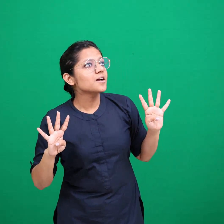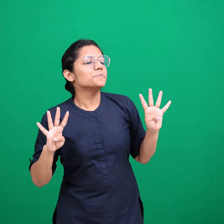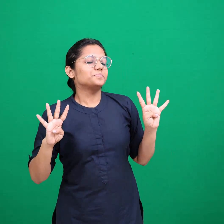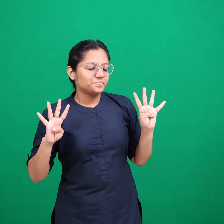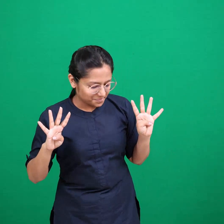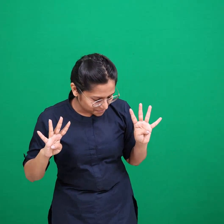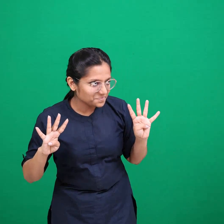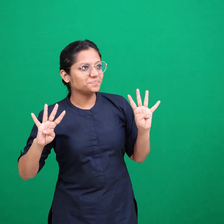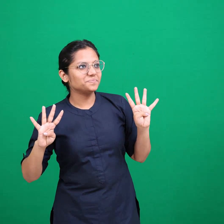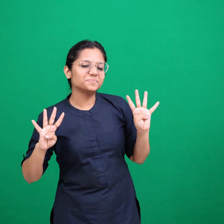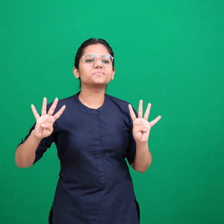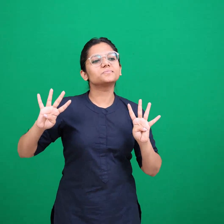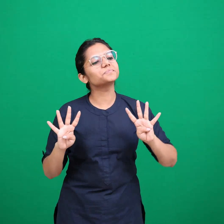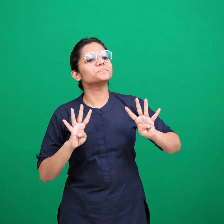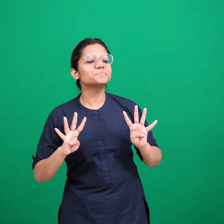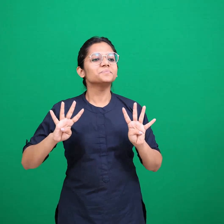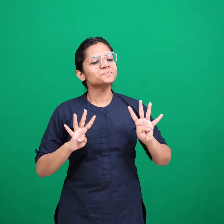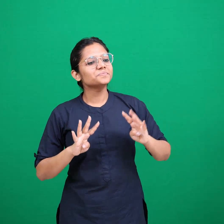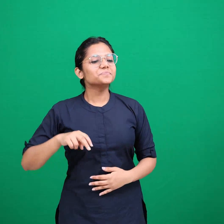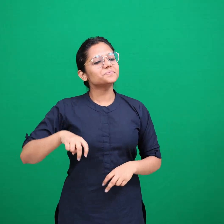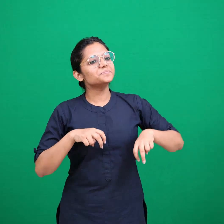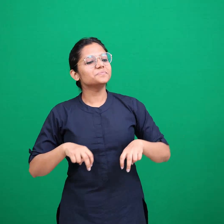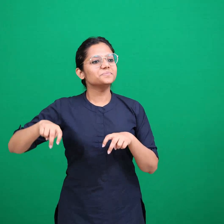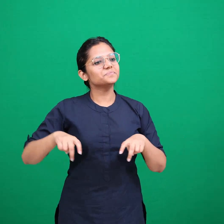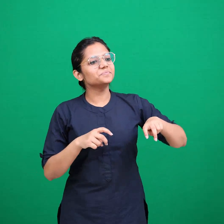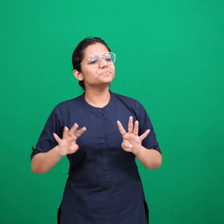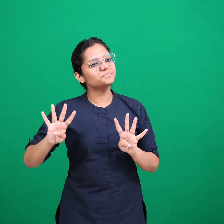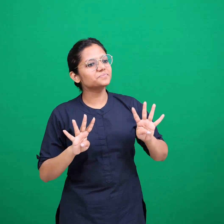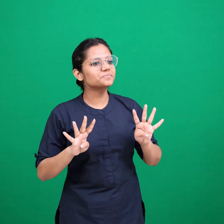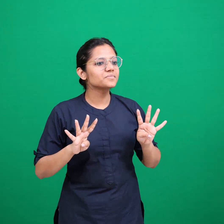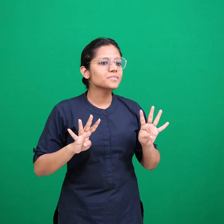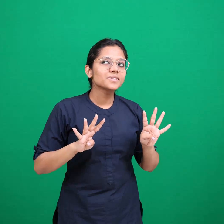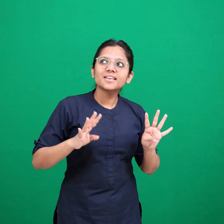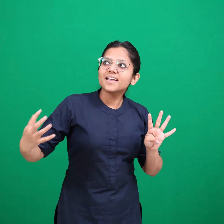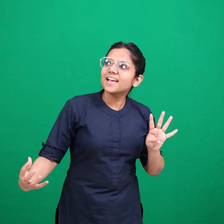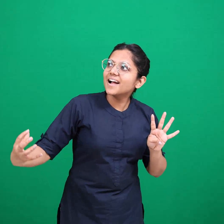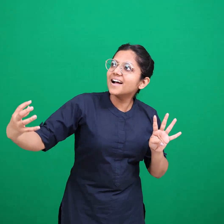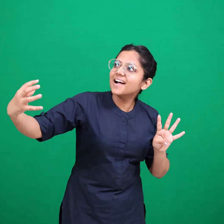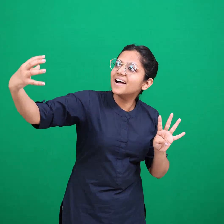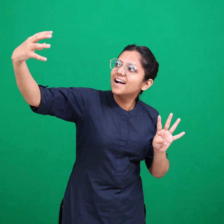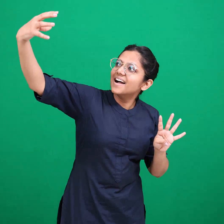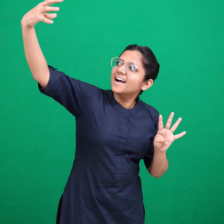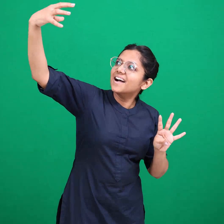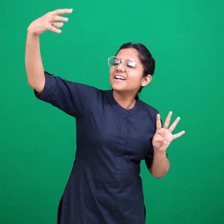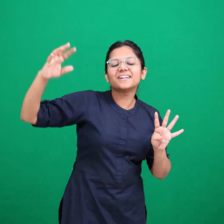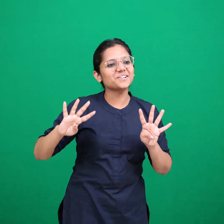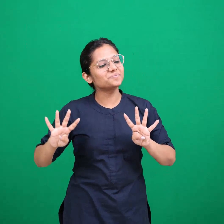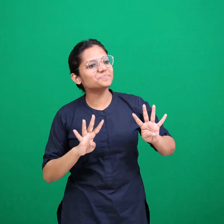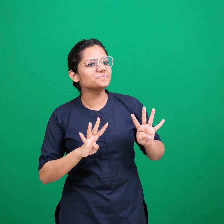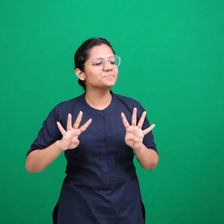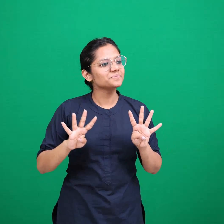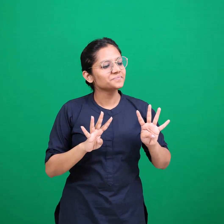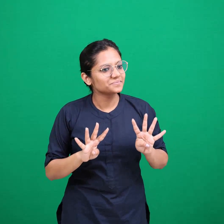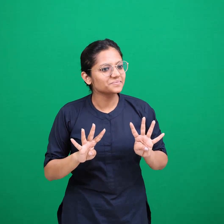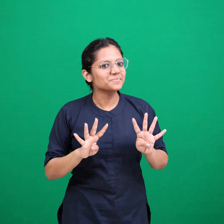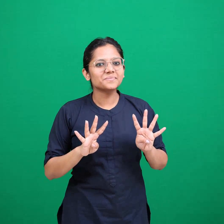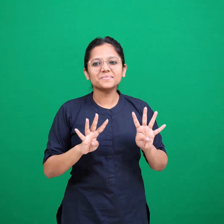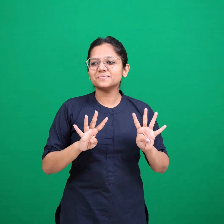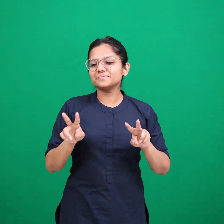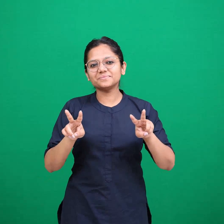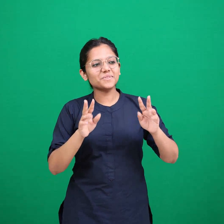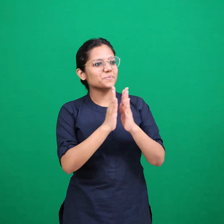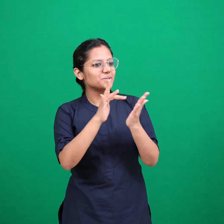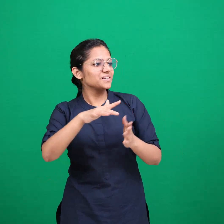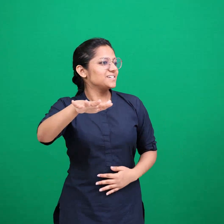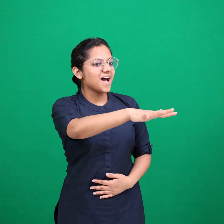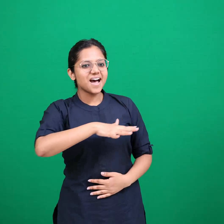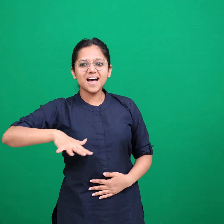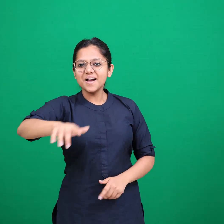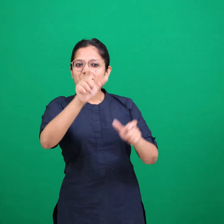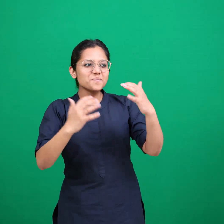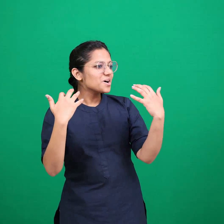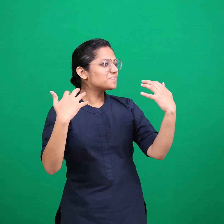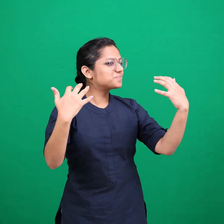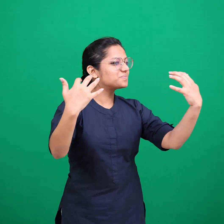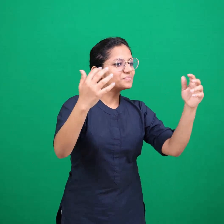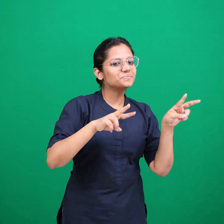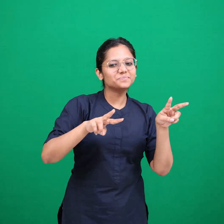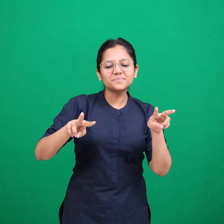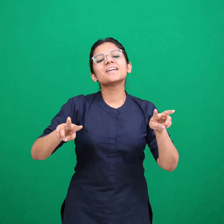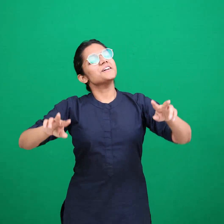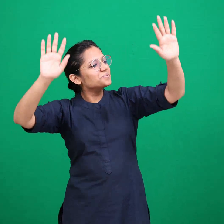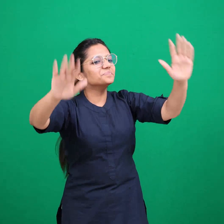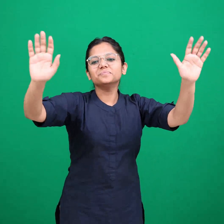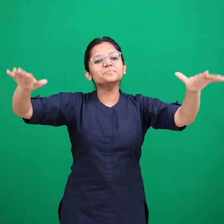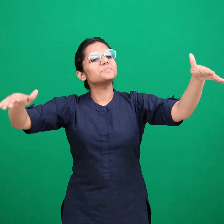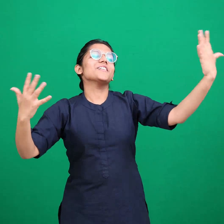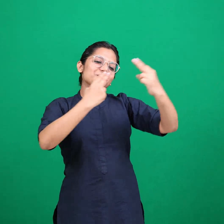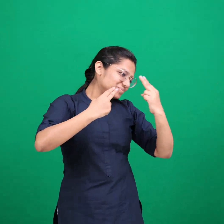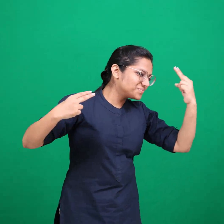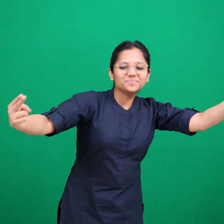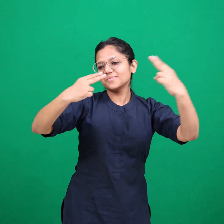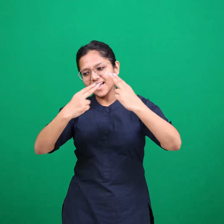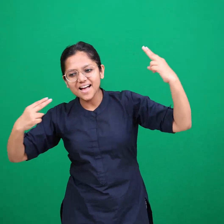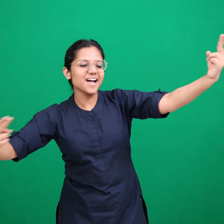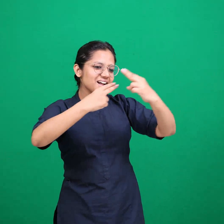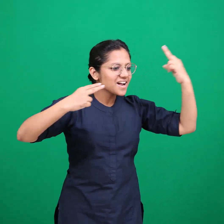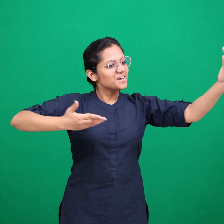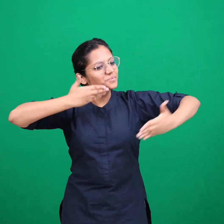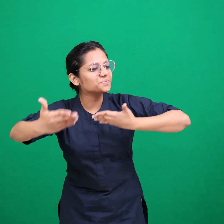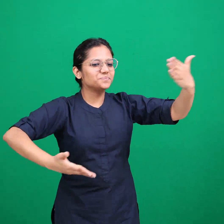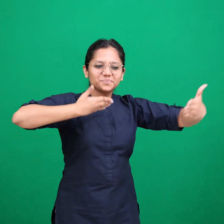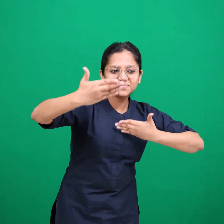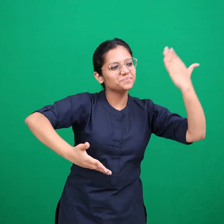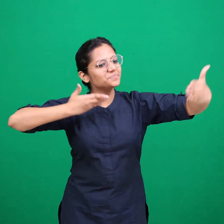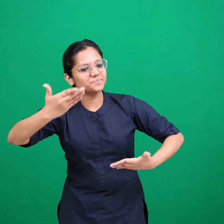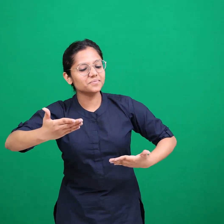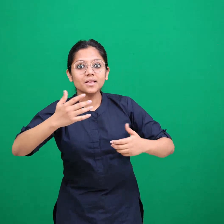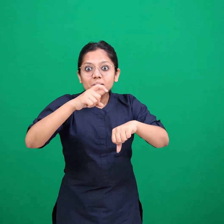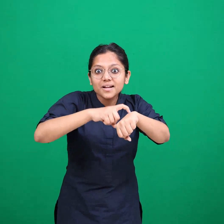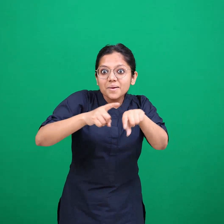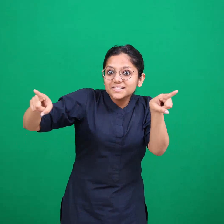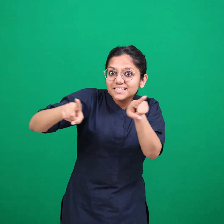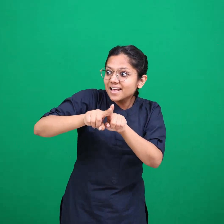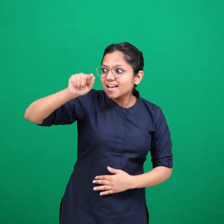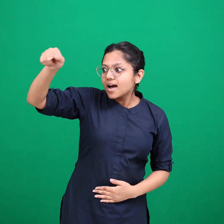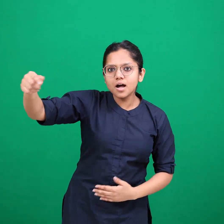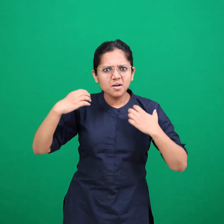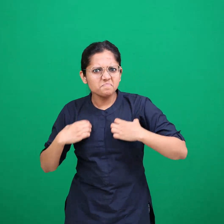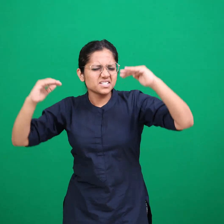At daybreak the apostles entered the temple courts as they had been told and began to teach the people.